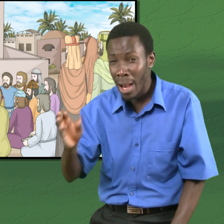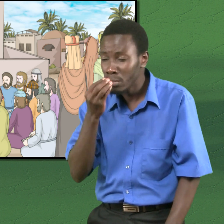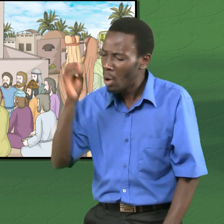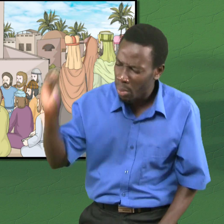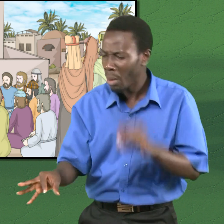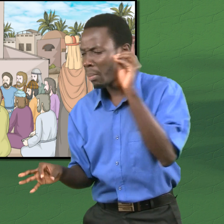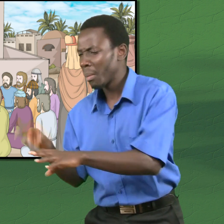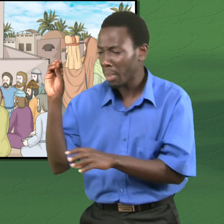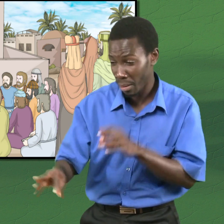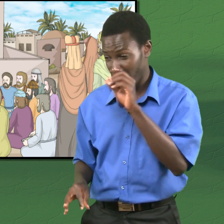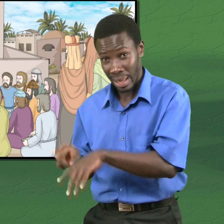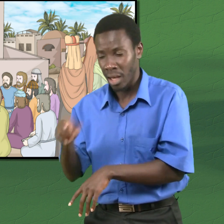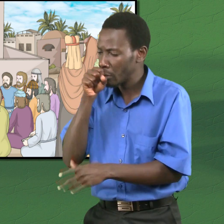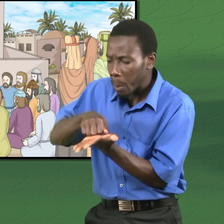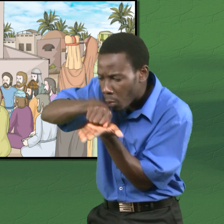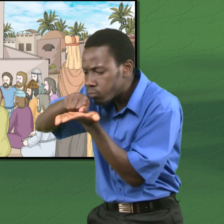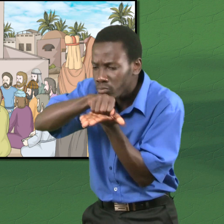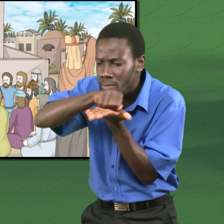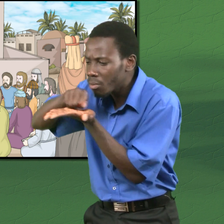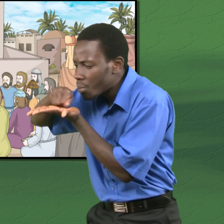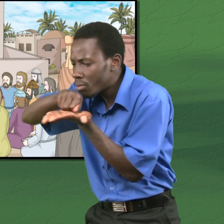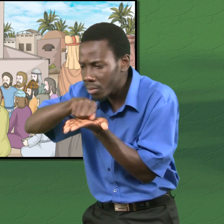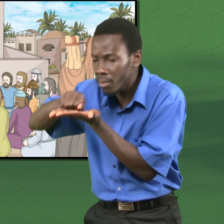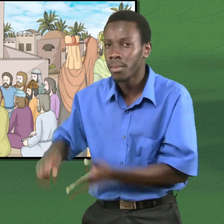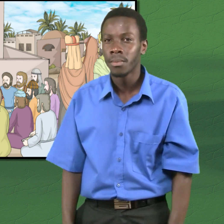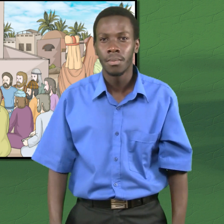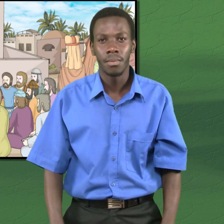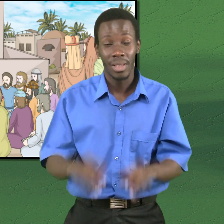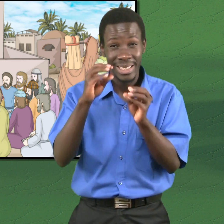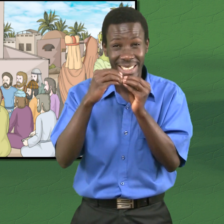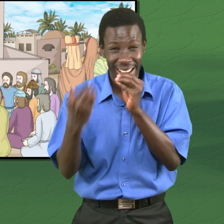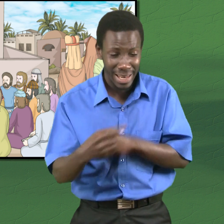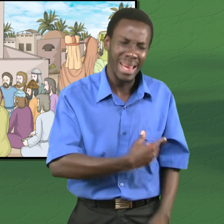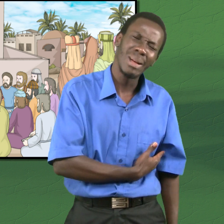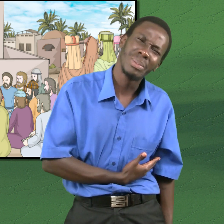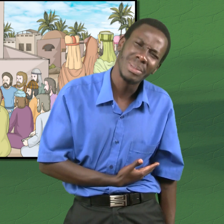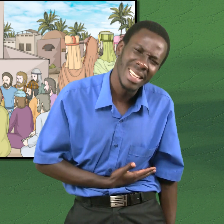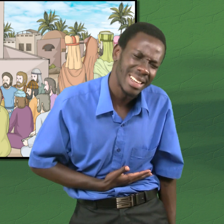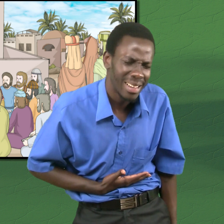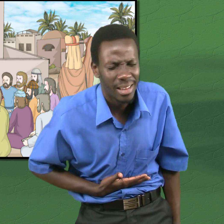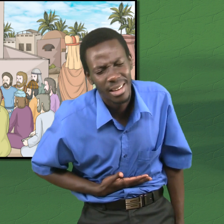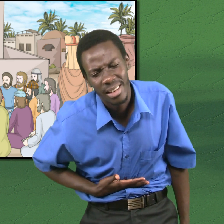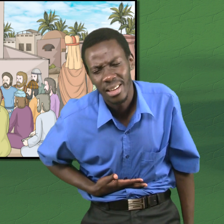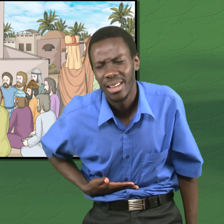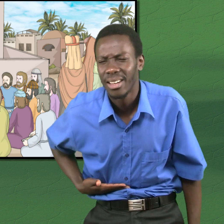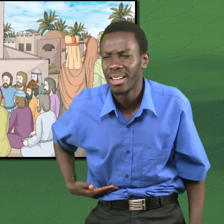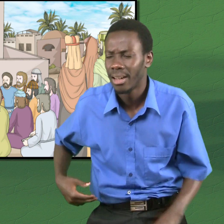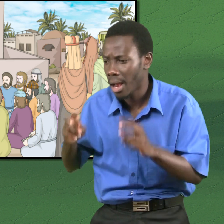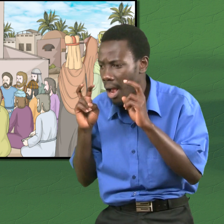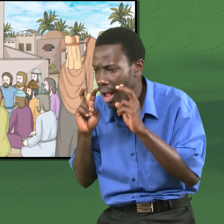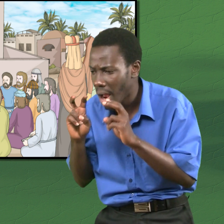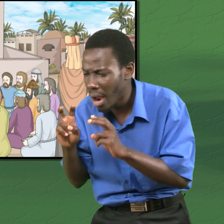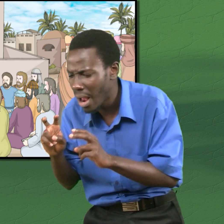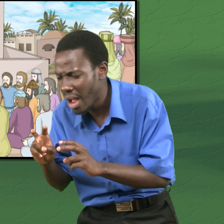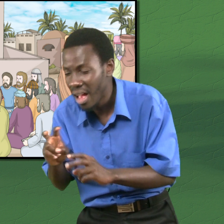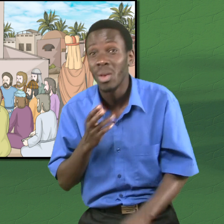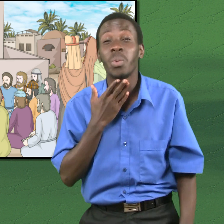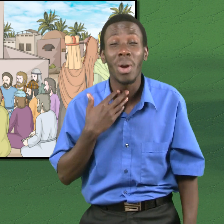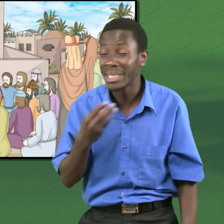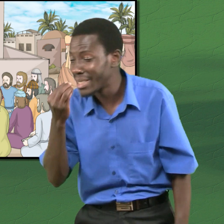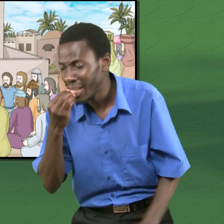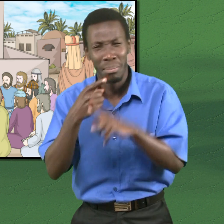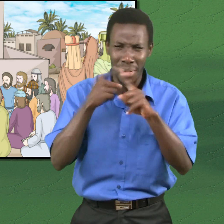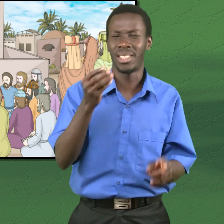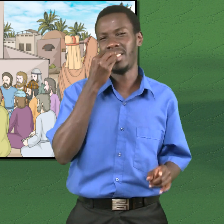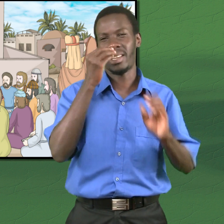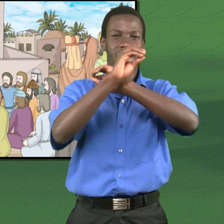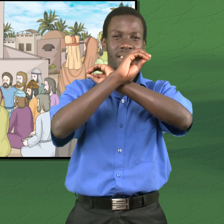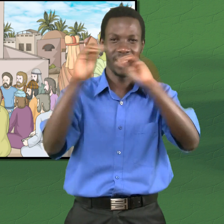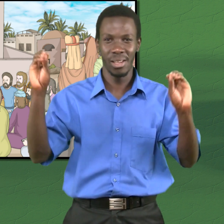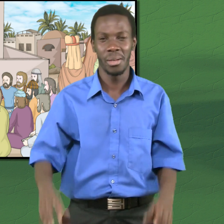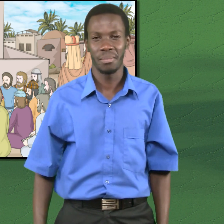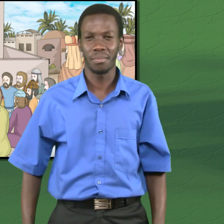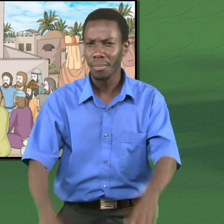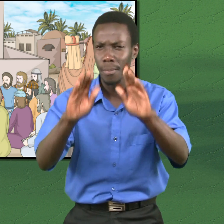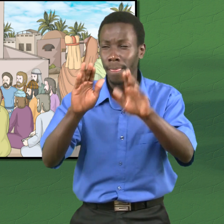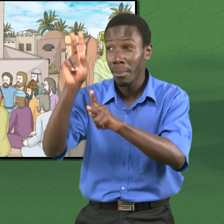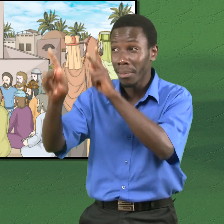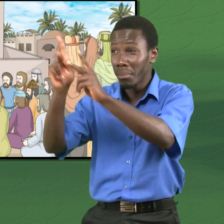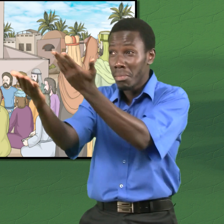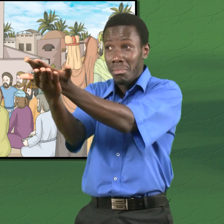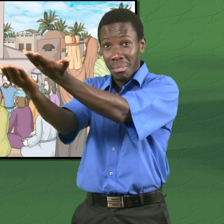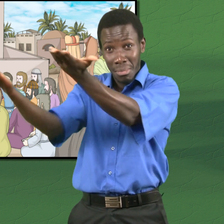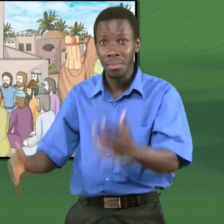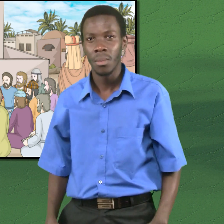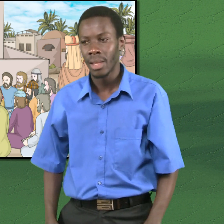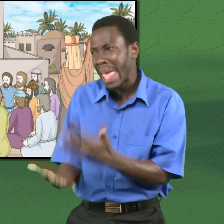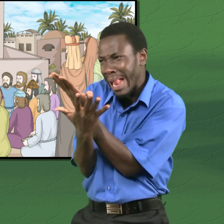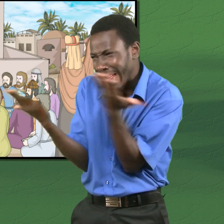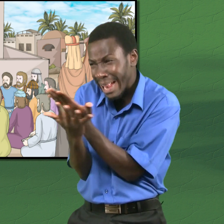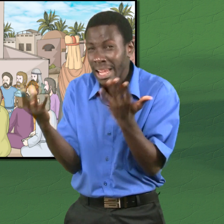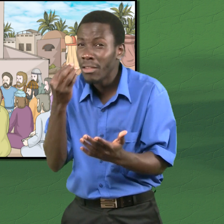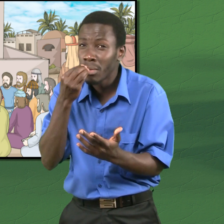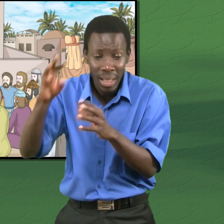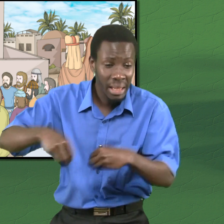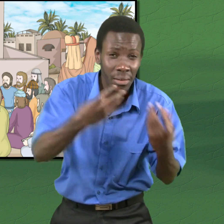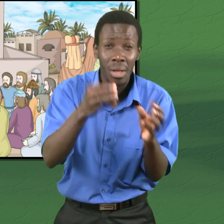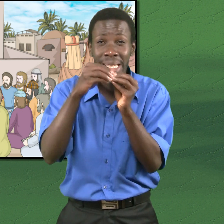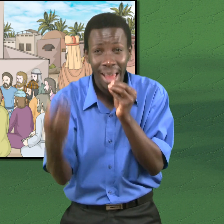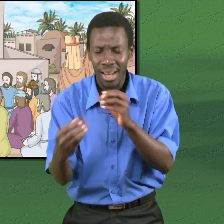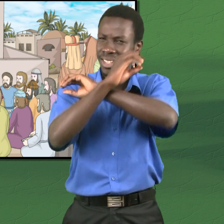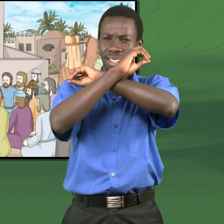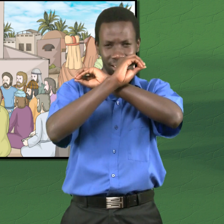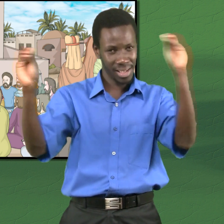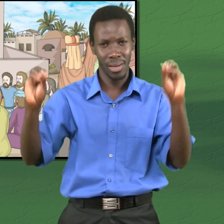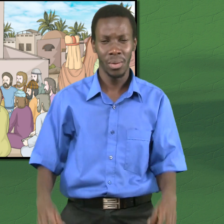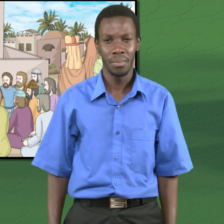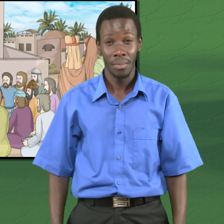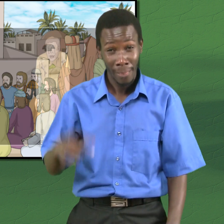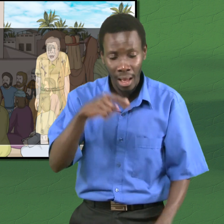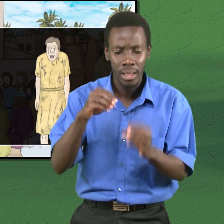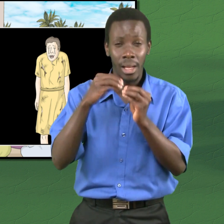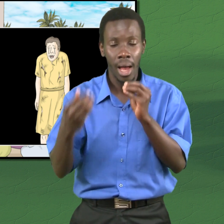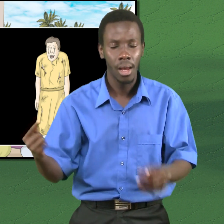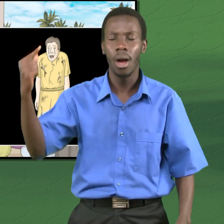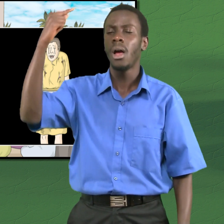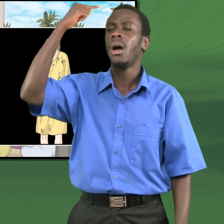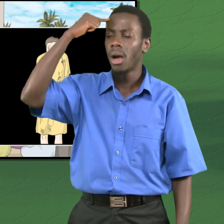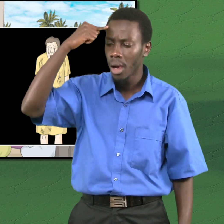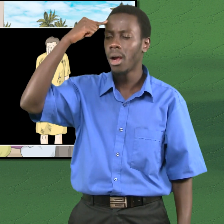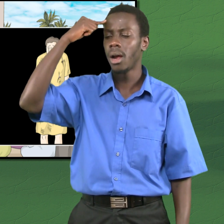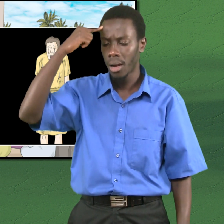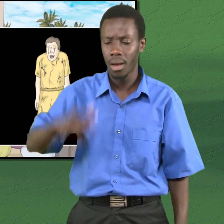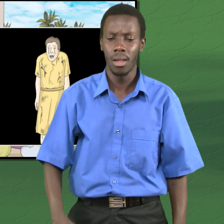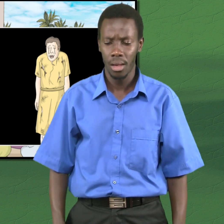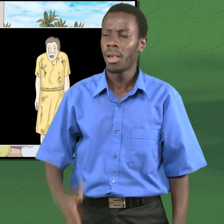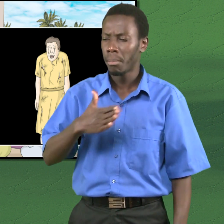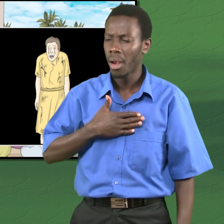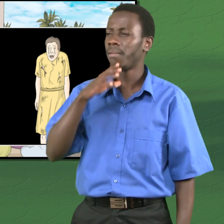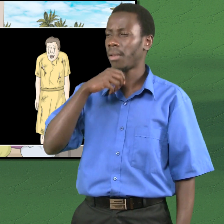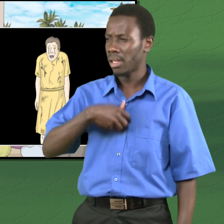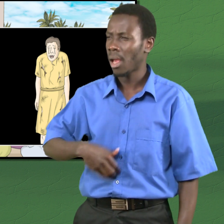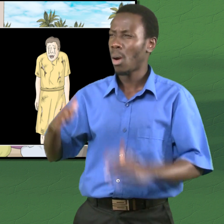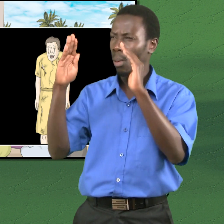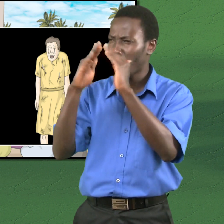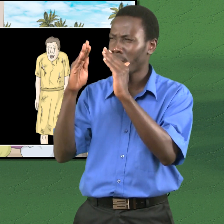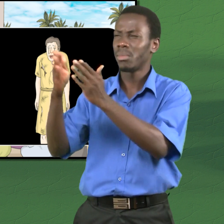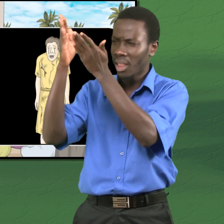He longed to fill his belly with the pods the pigs were eating, but no one would give him a thing.